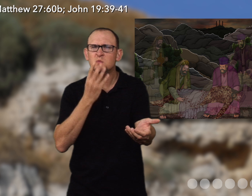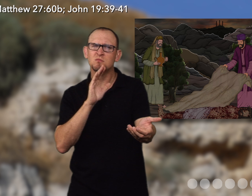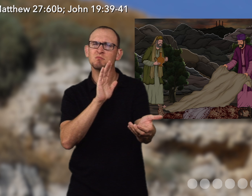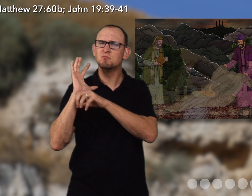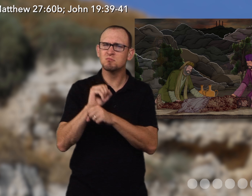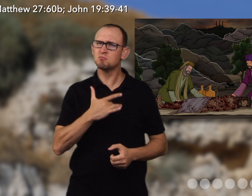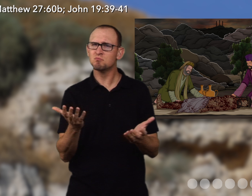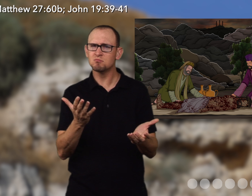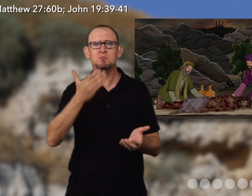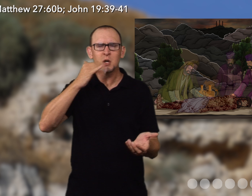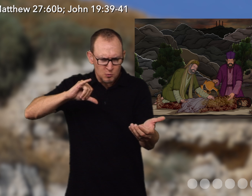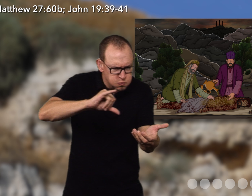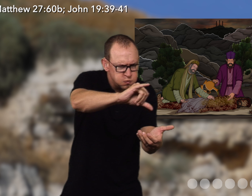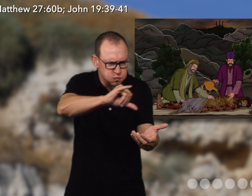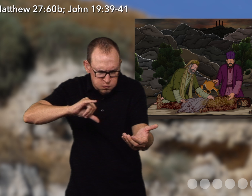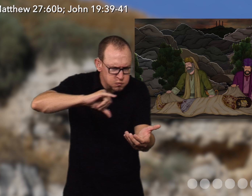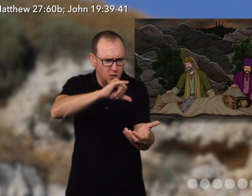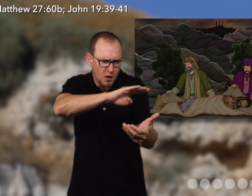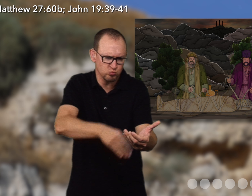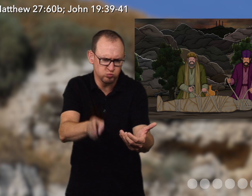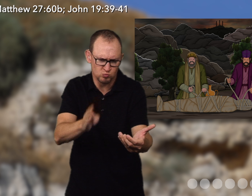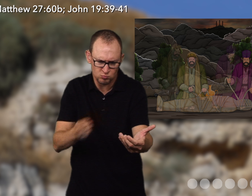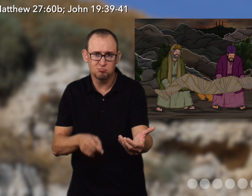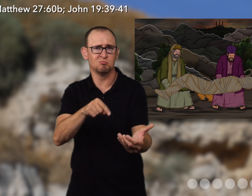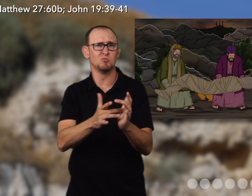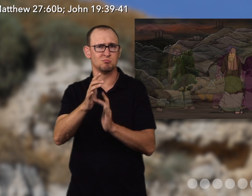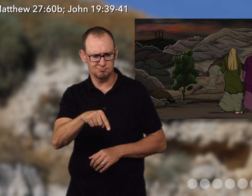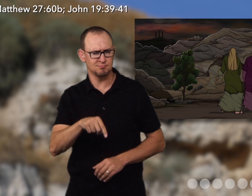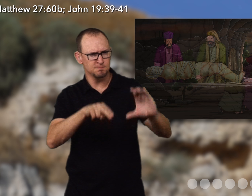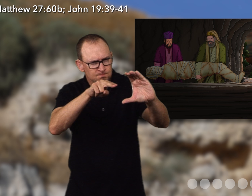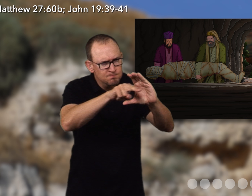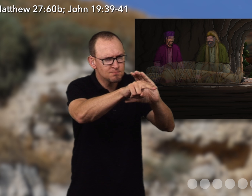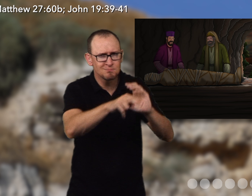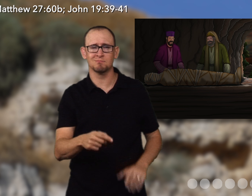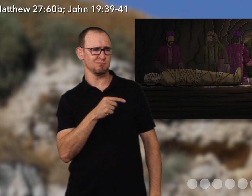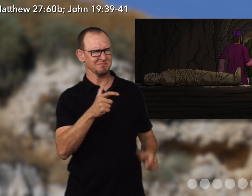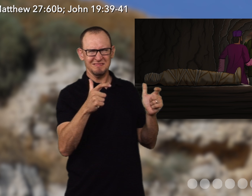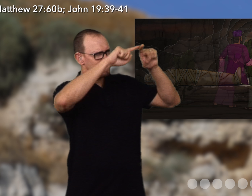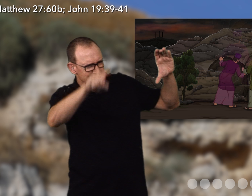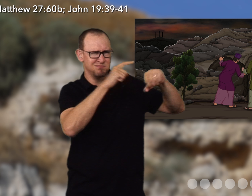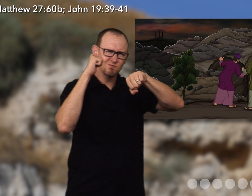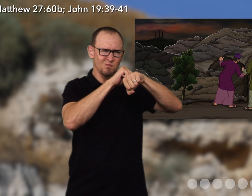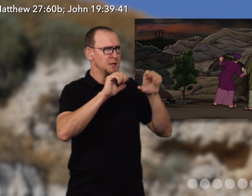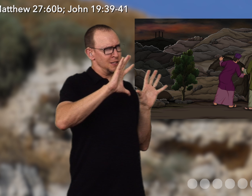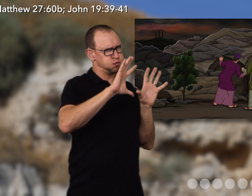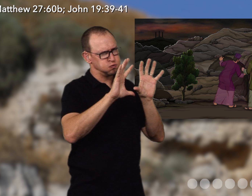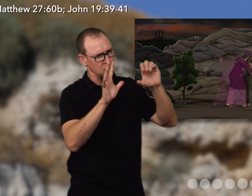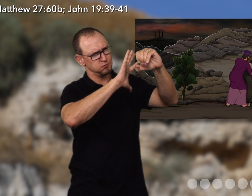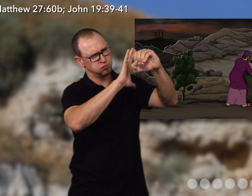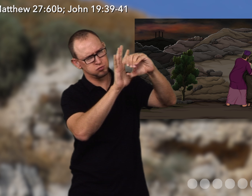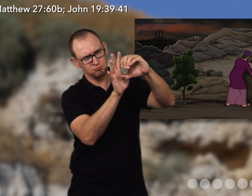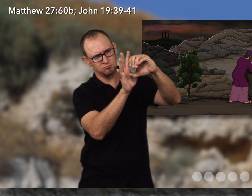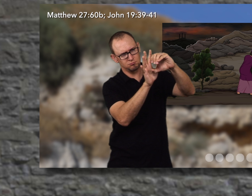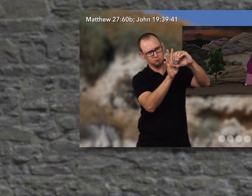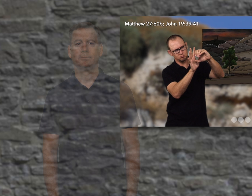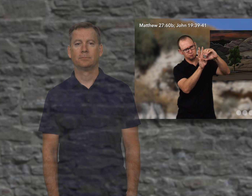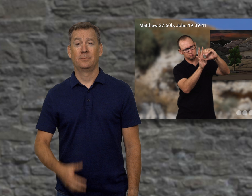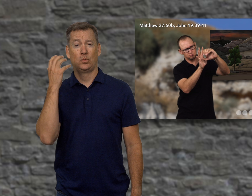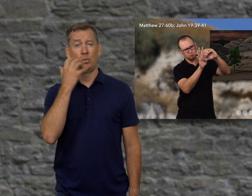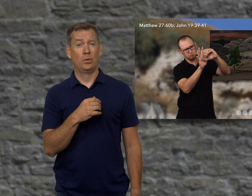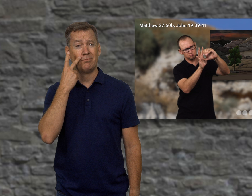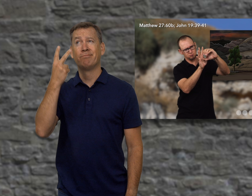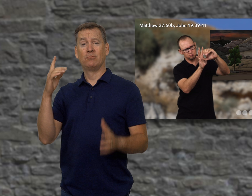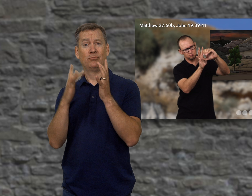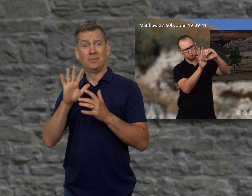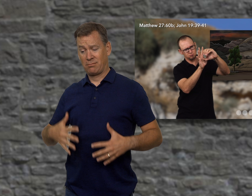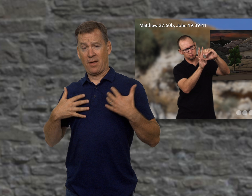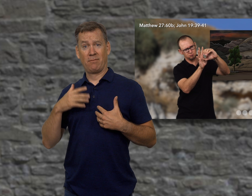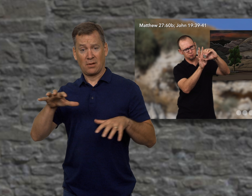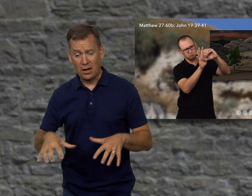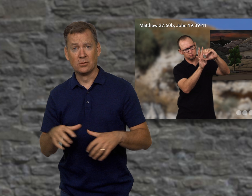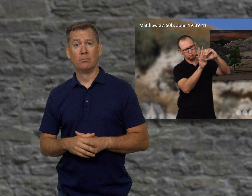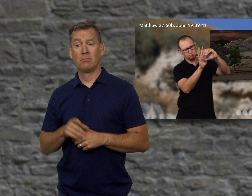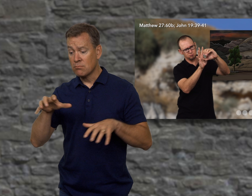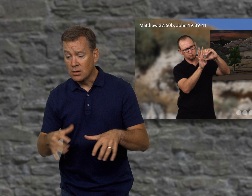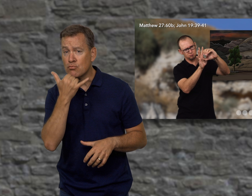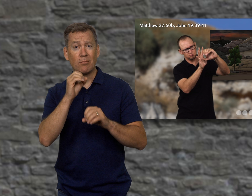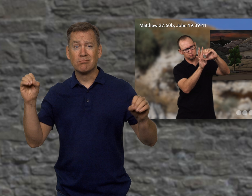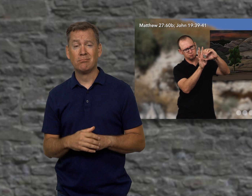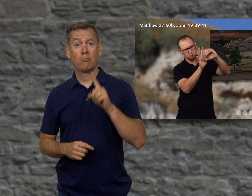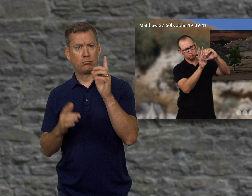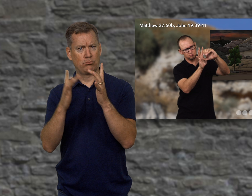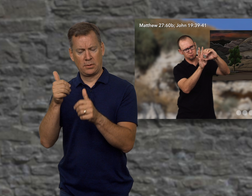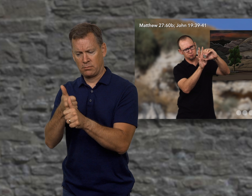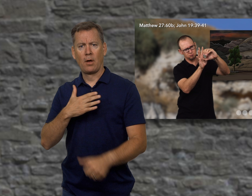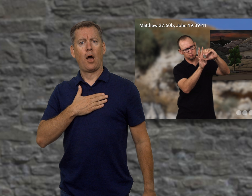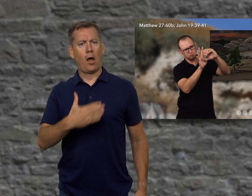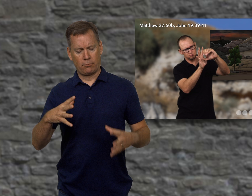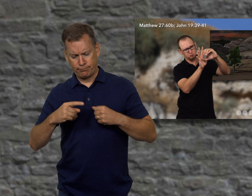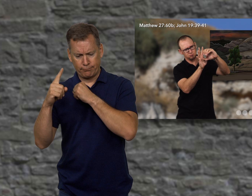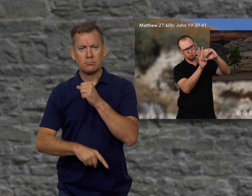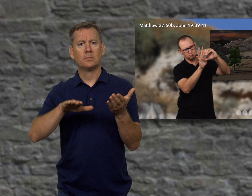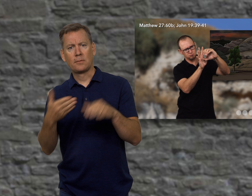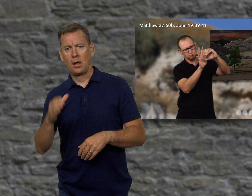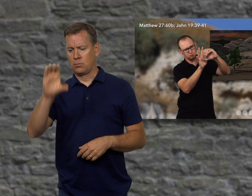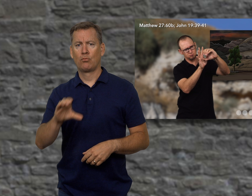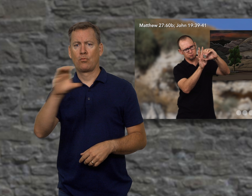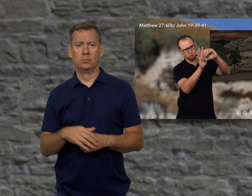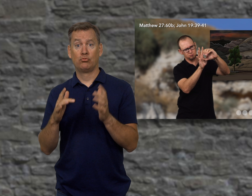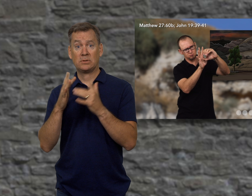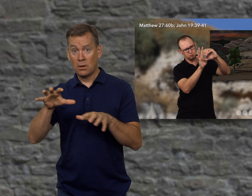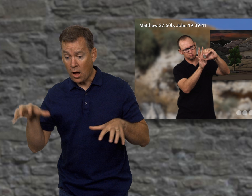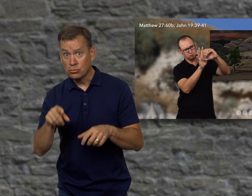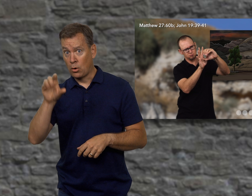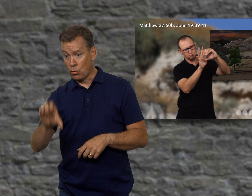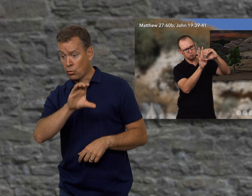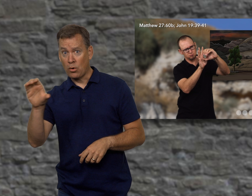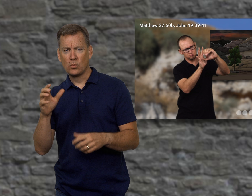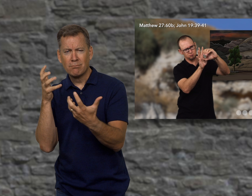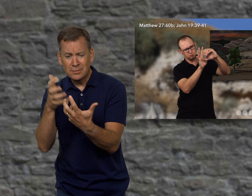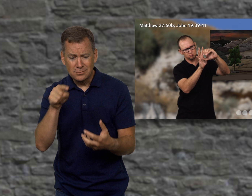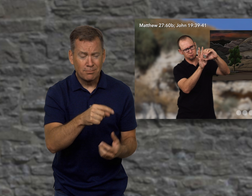Nicodemus, who had previously come to Jesus at night, also brought a mixture of myrrh and aloes, about seventy-five pounds.